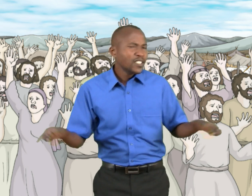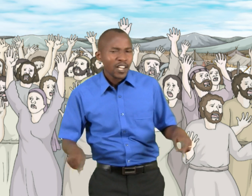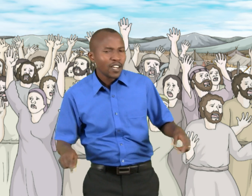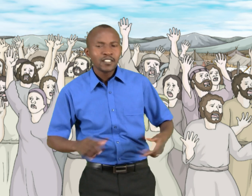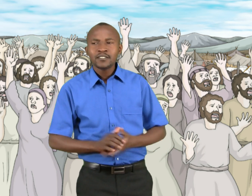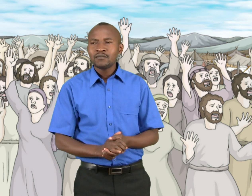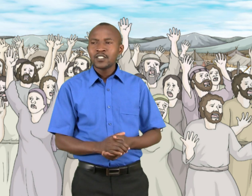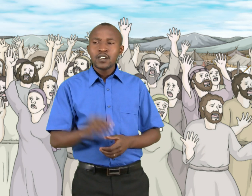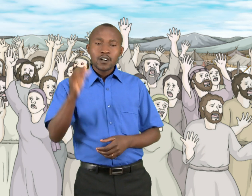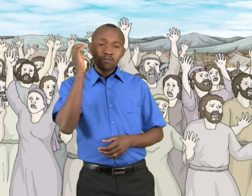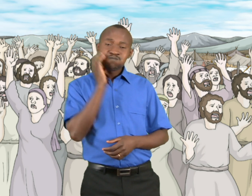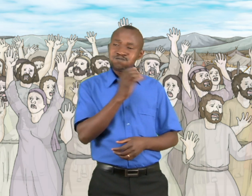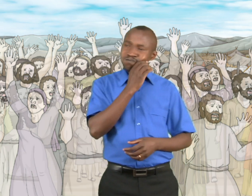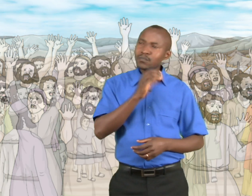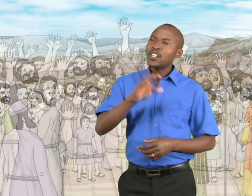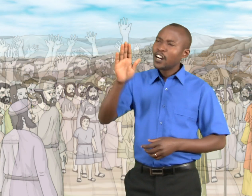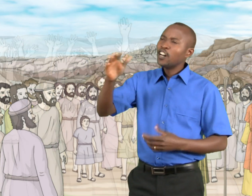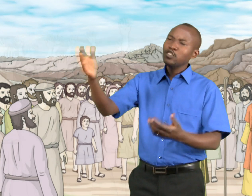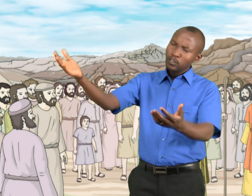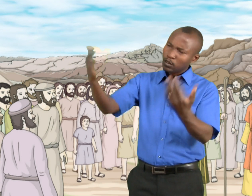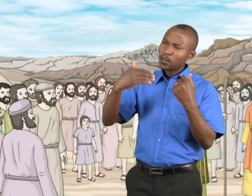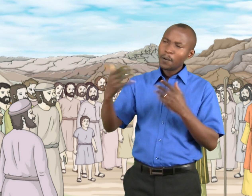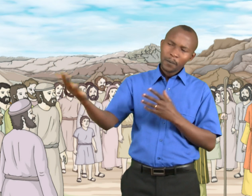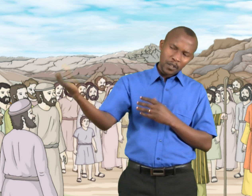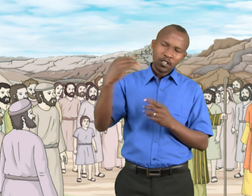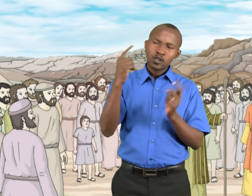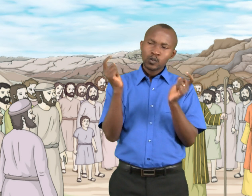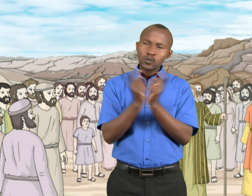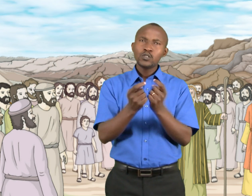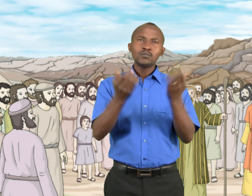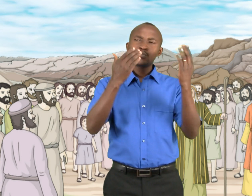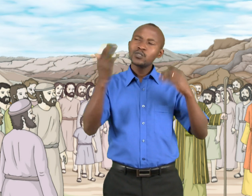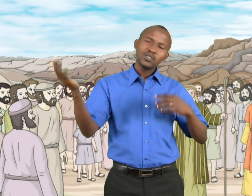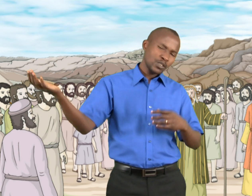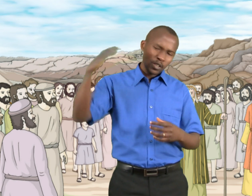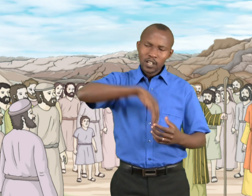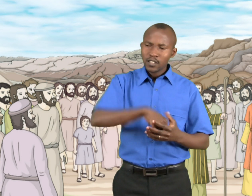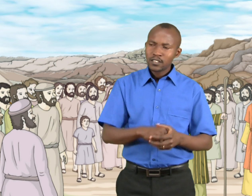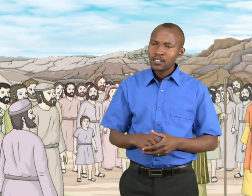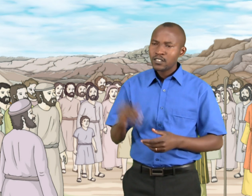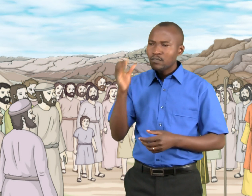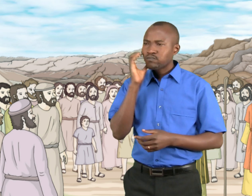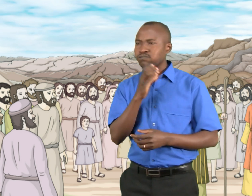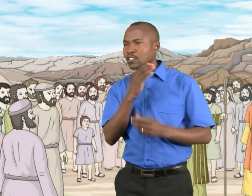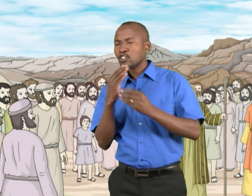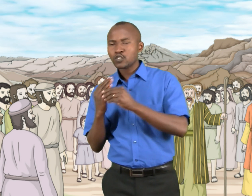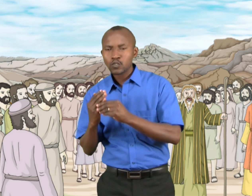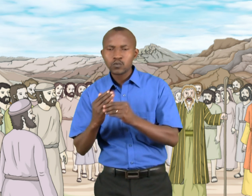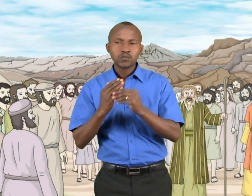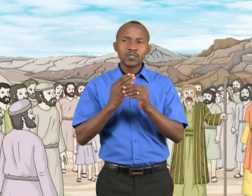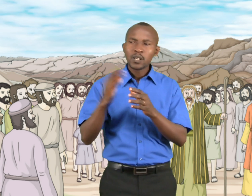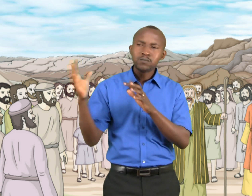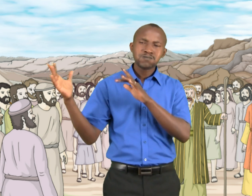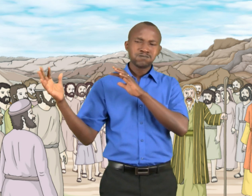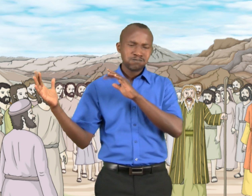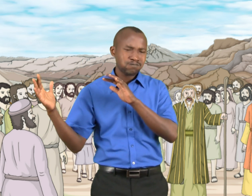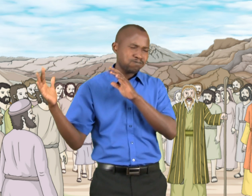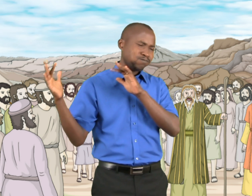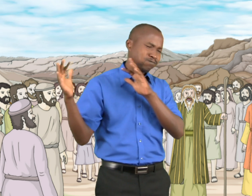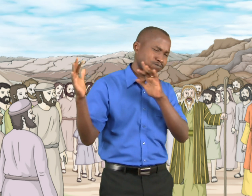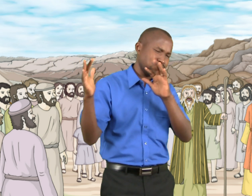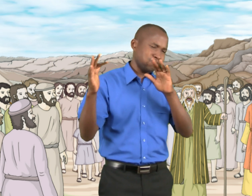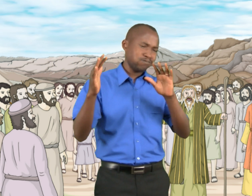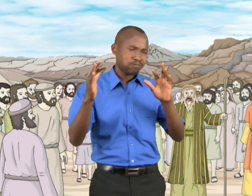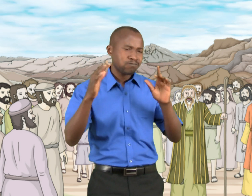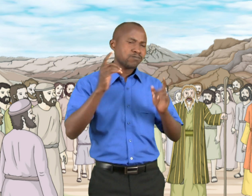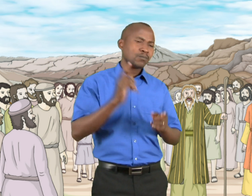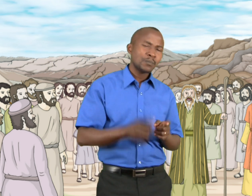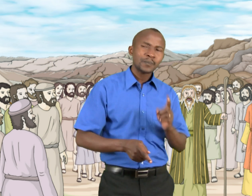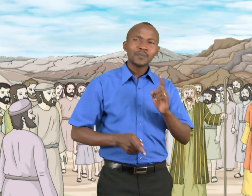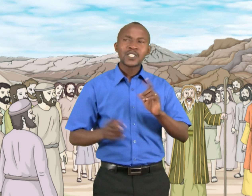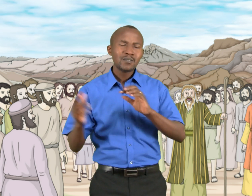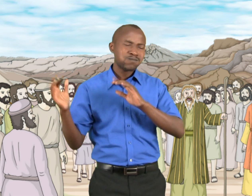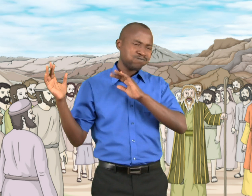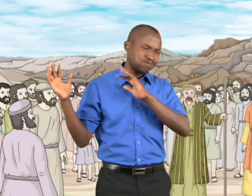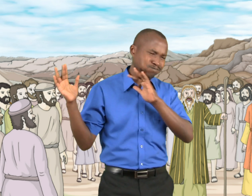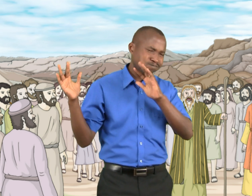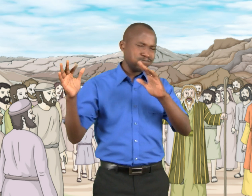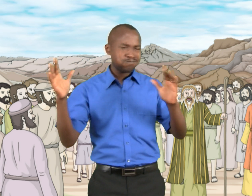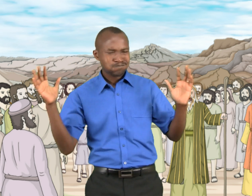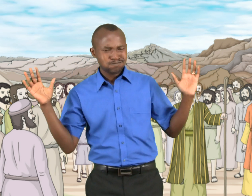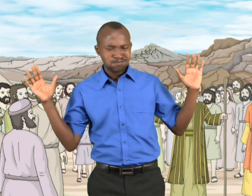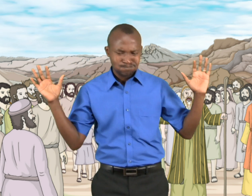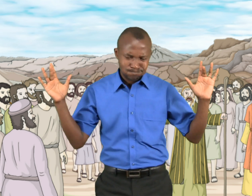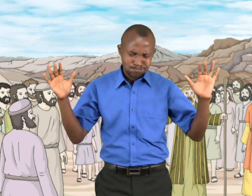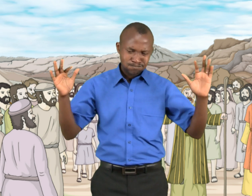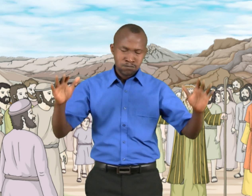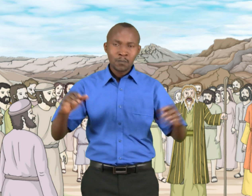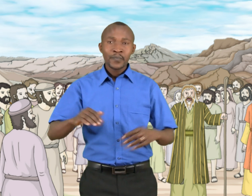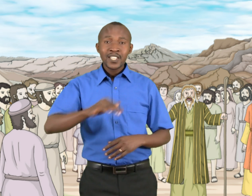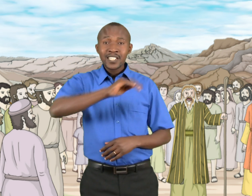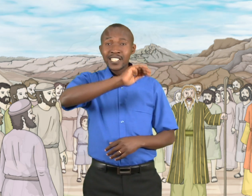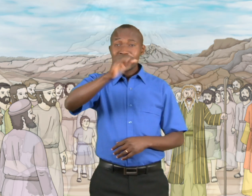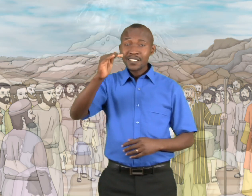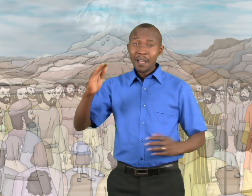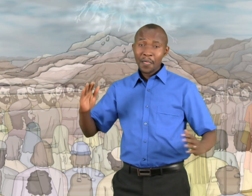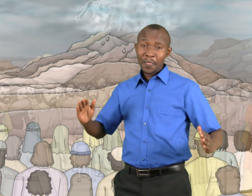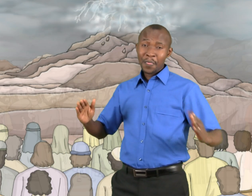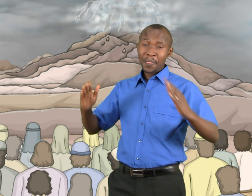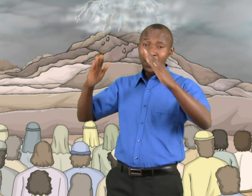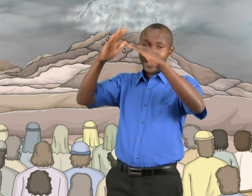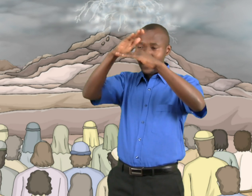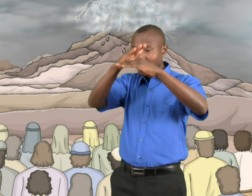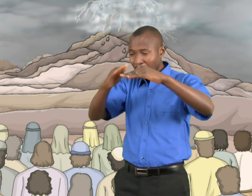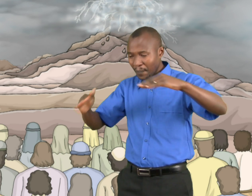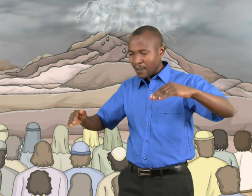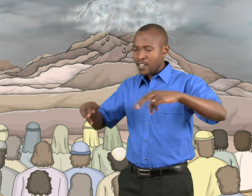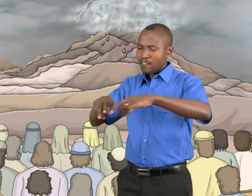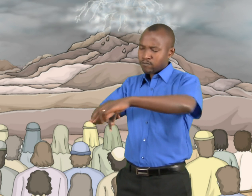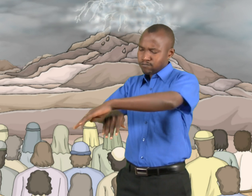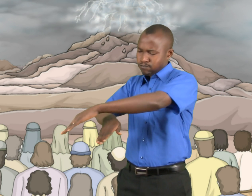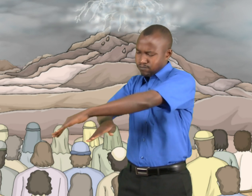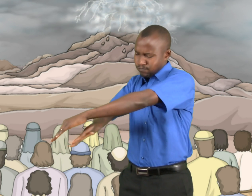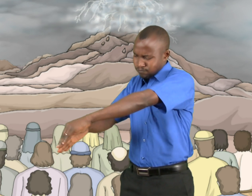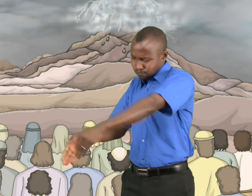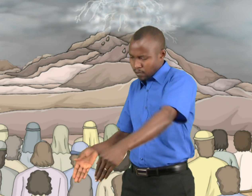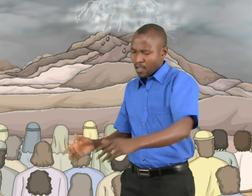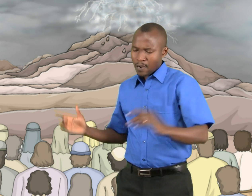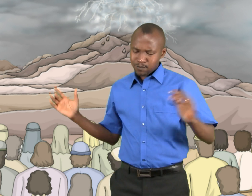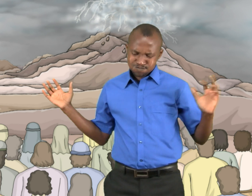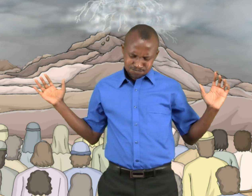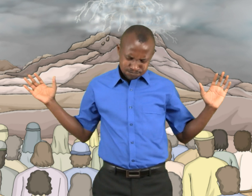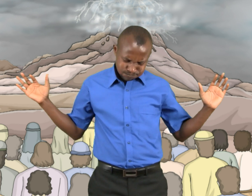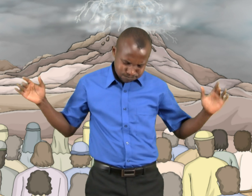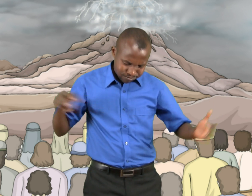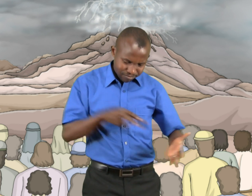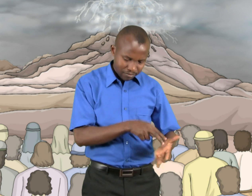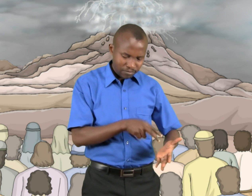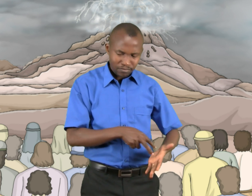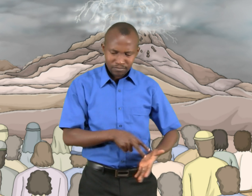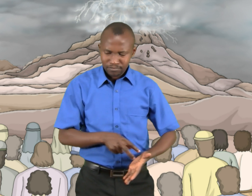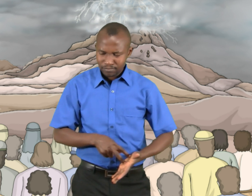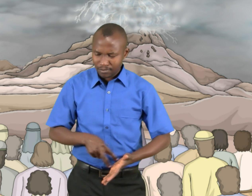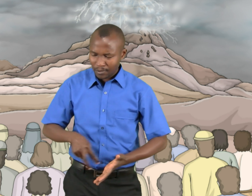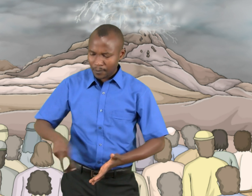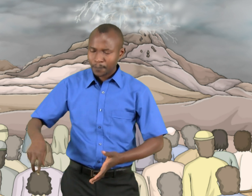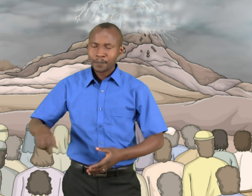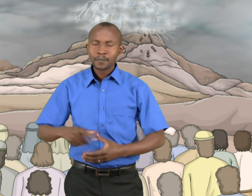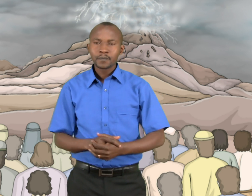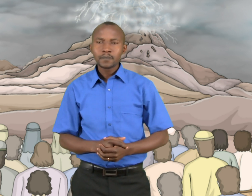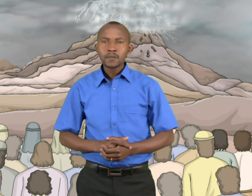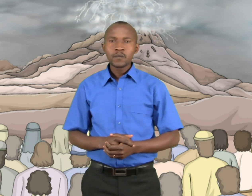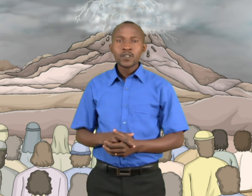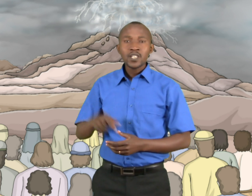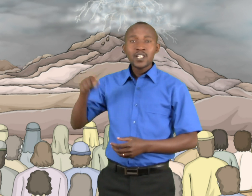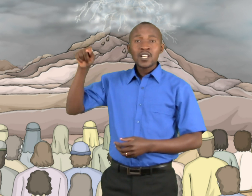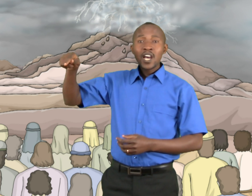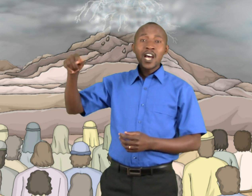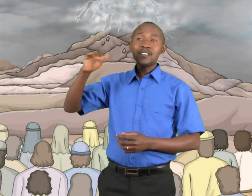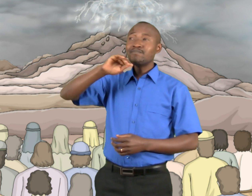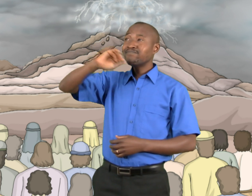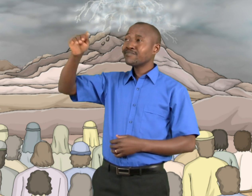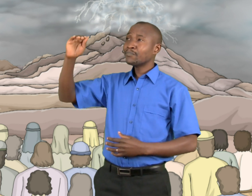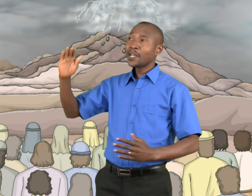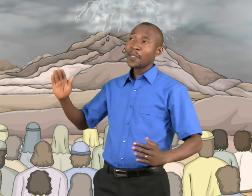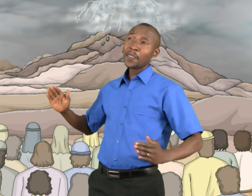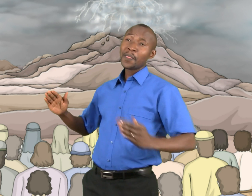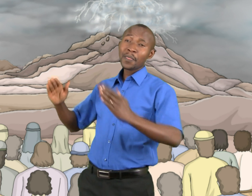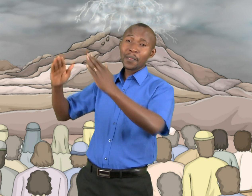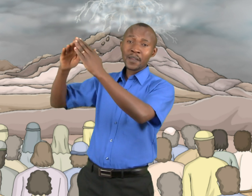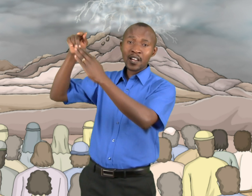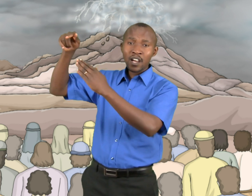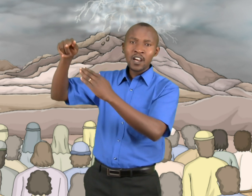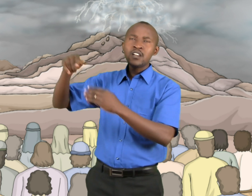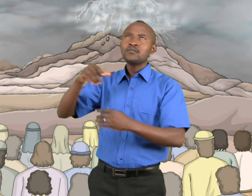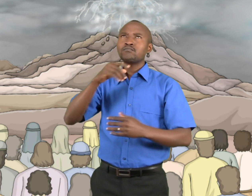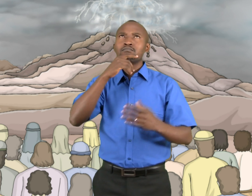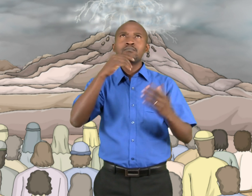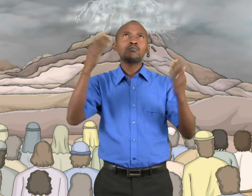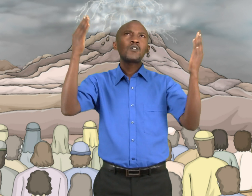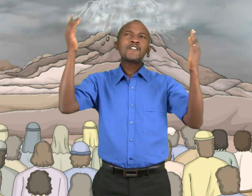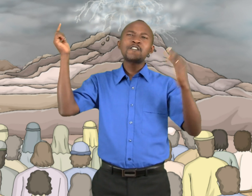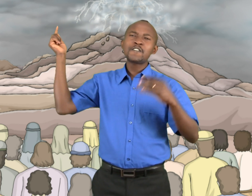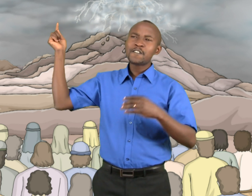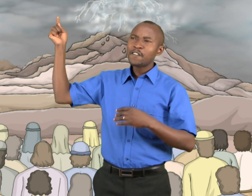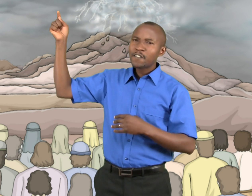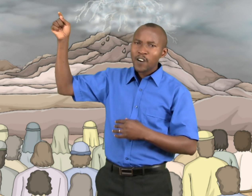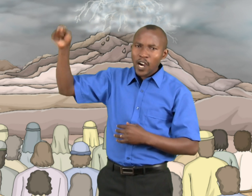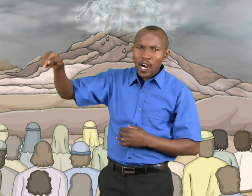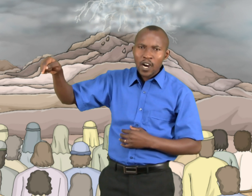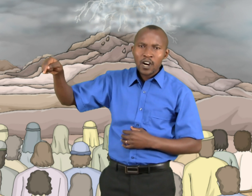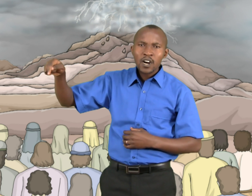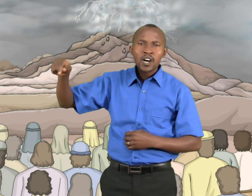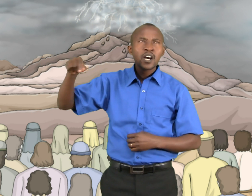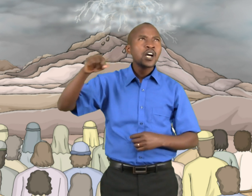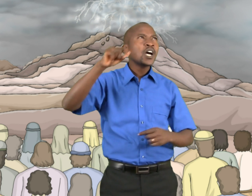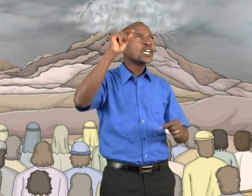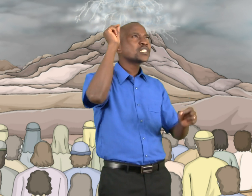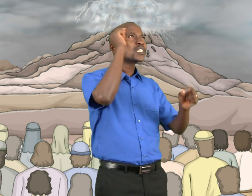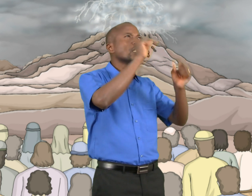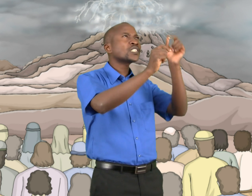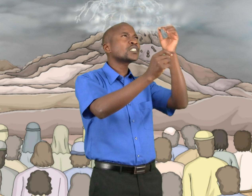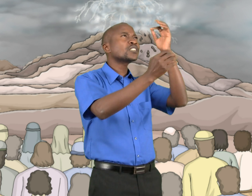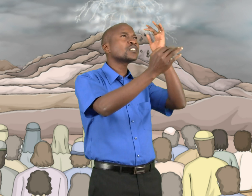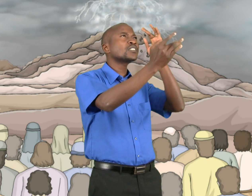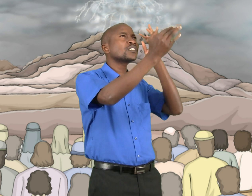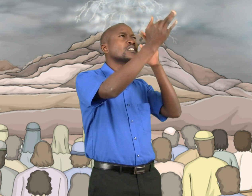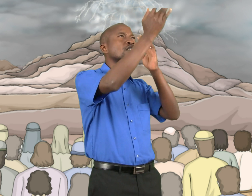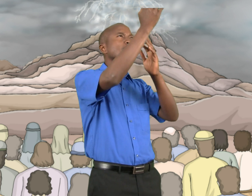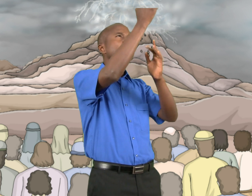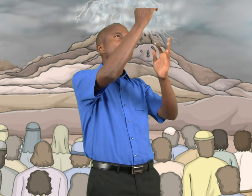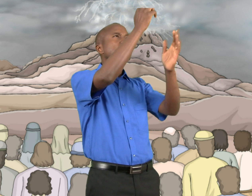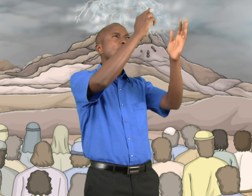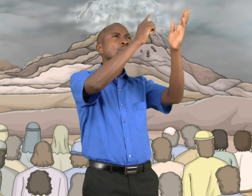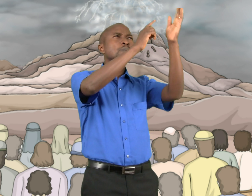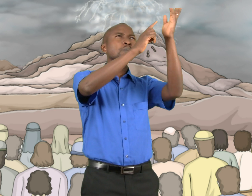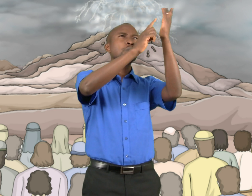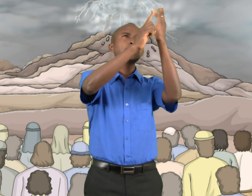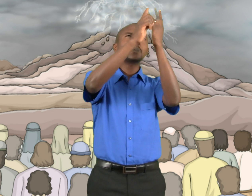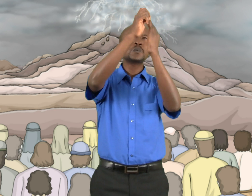Then Moses brought the people out of the camp to meet with God, and they stood at the foot of the mountain.